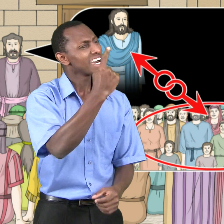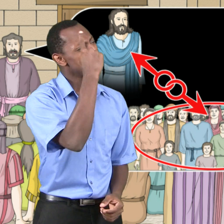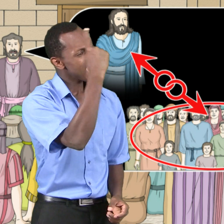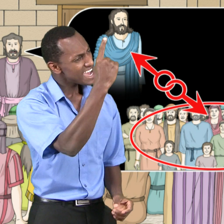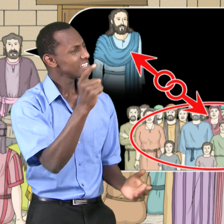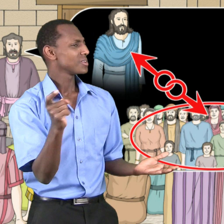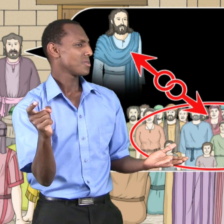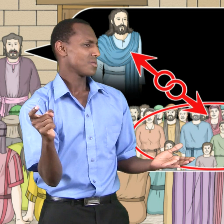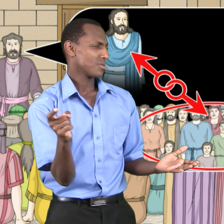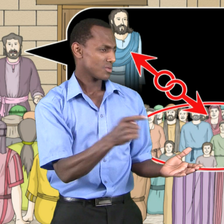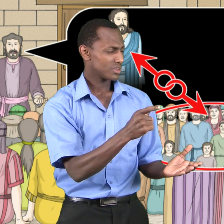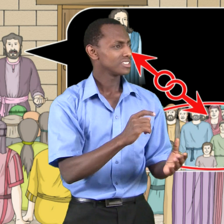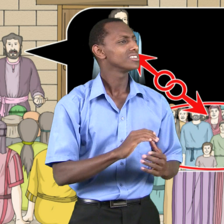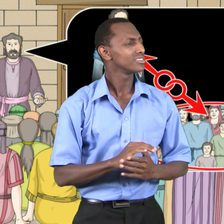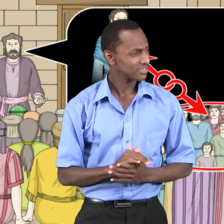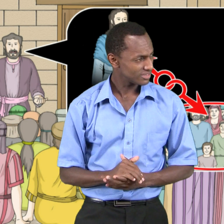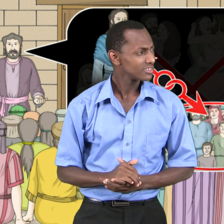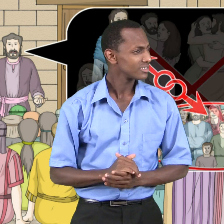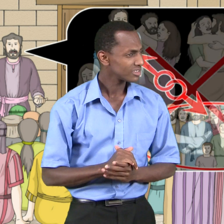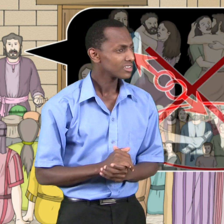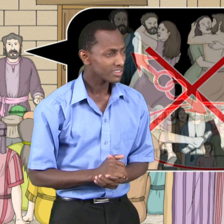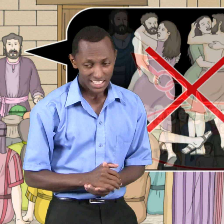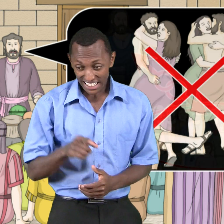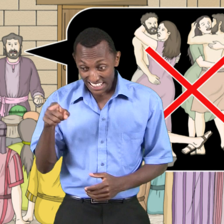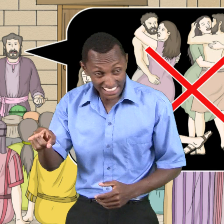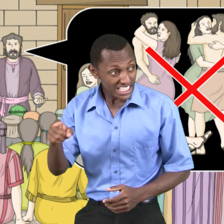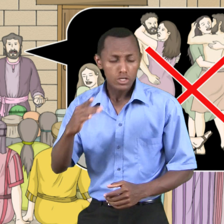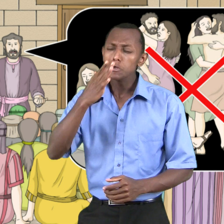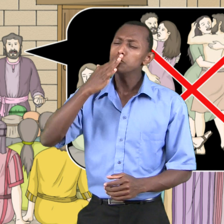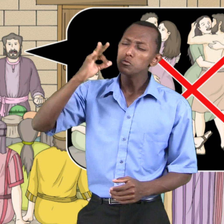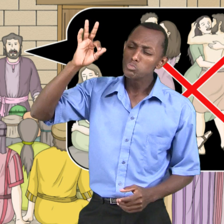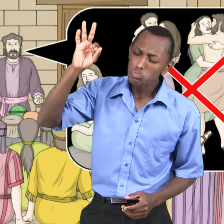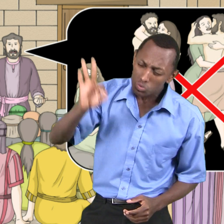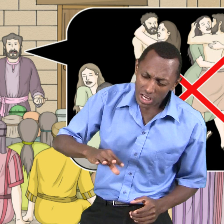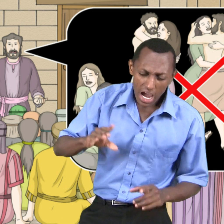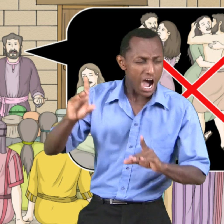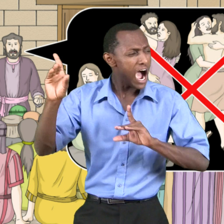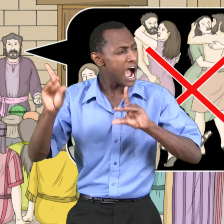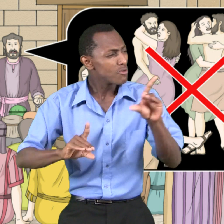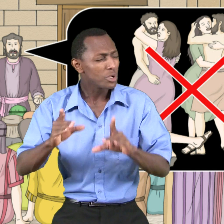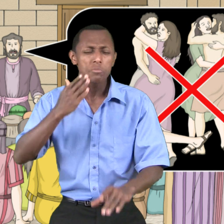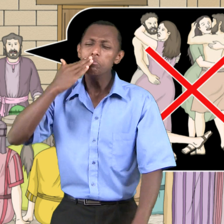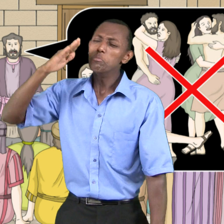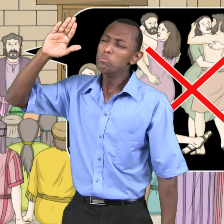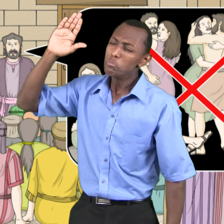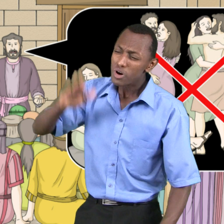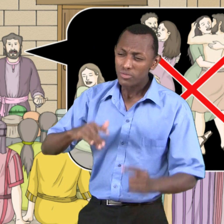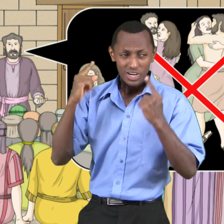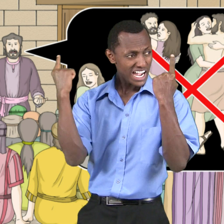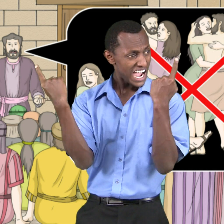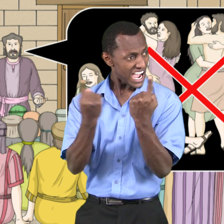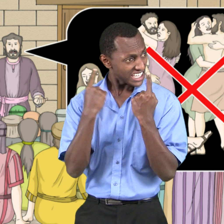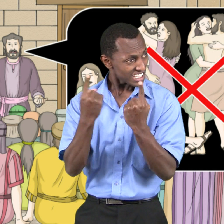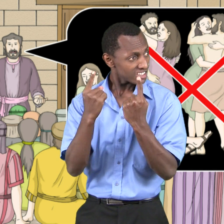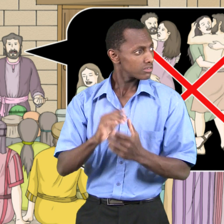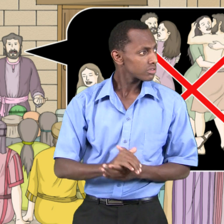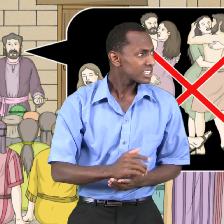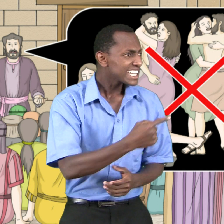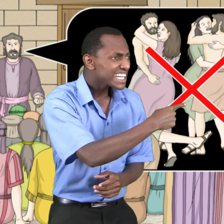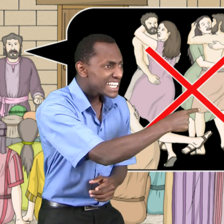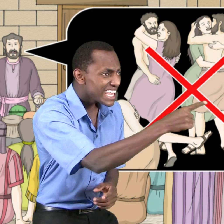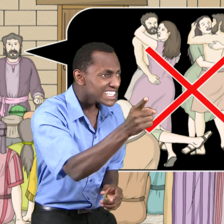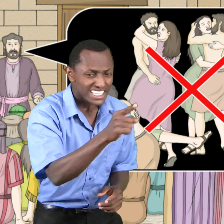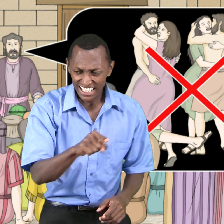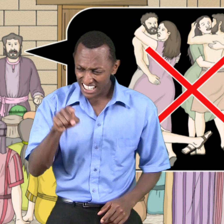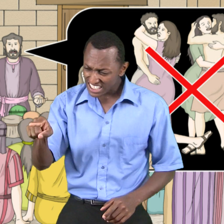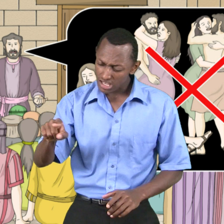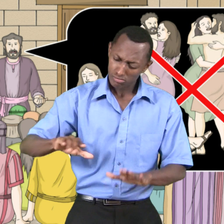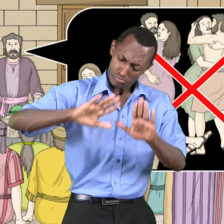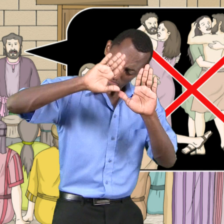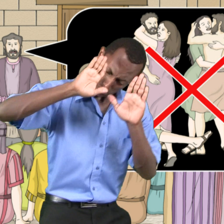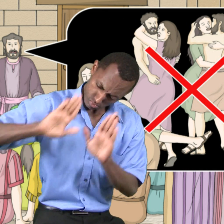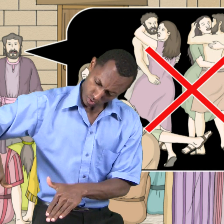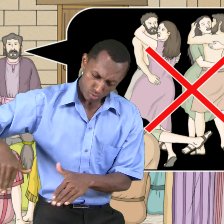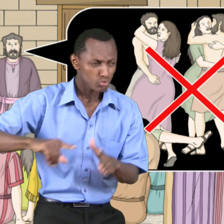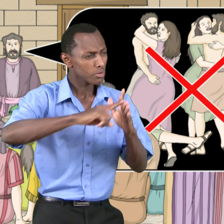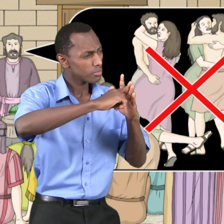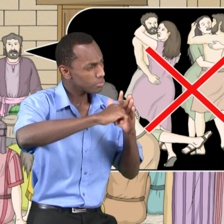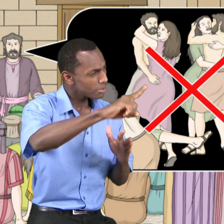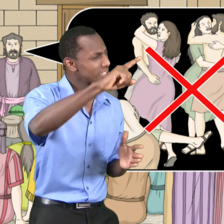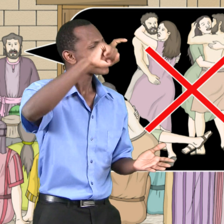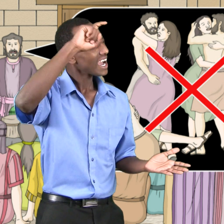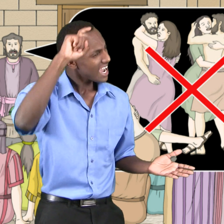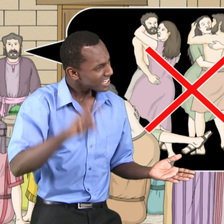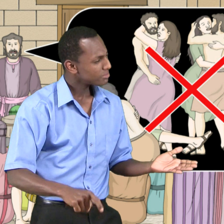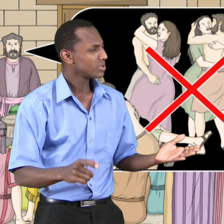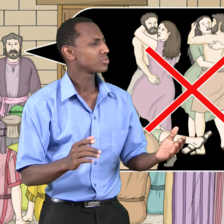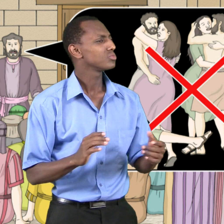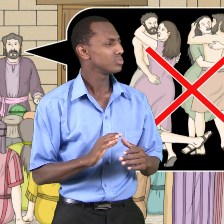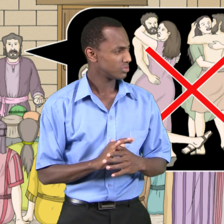Flee from sexual immorality.